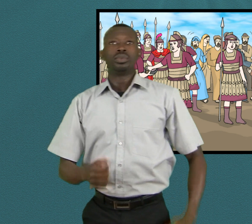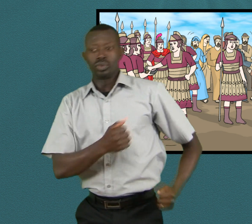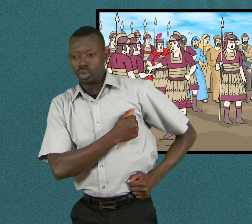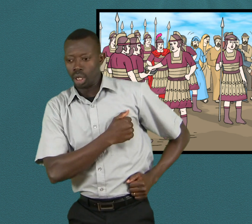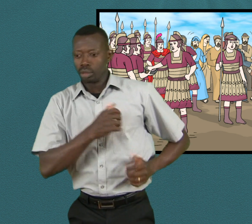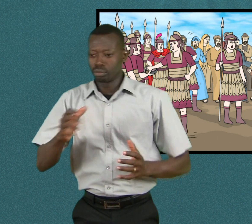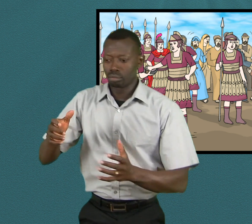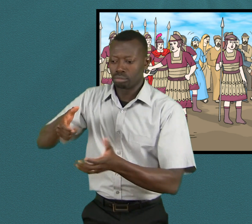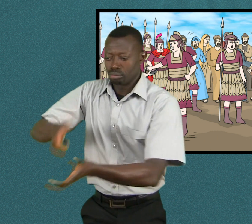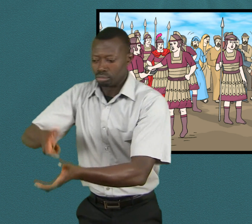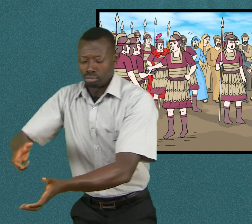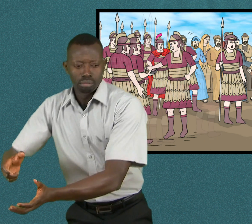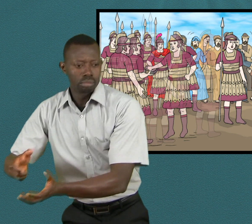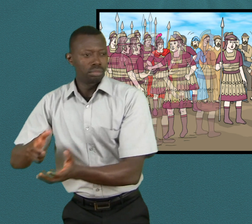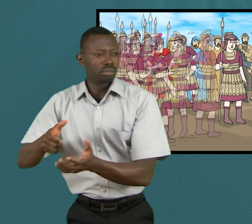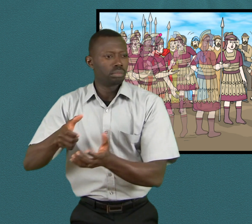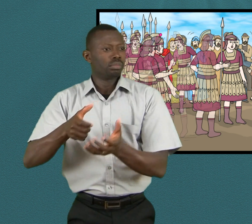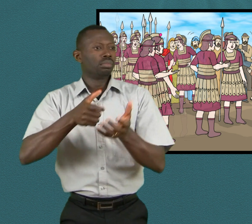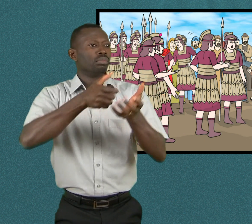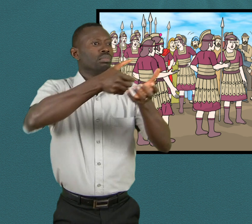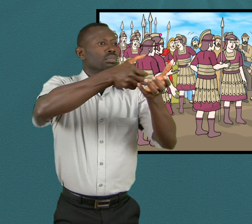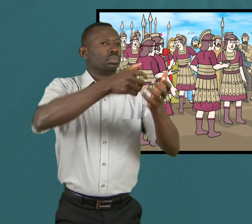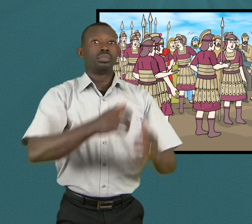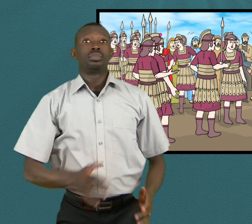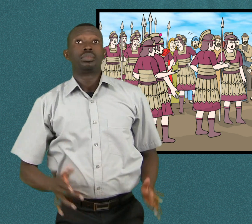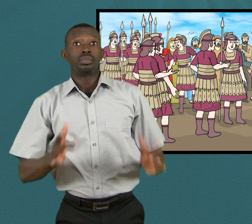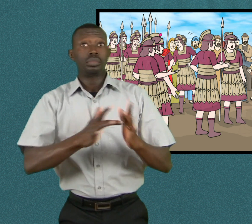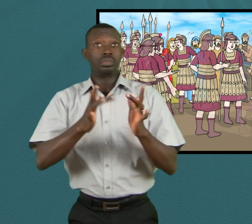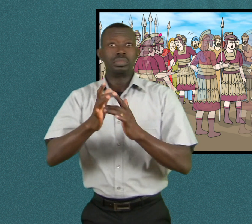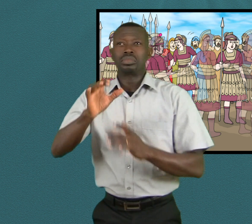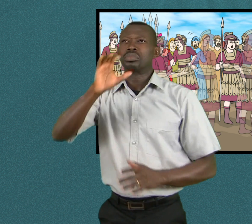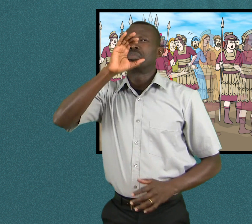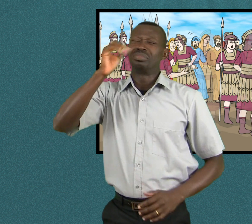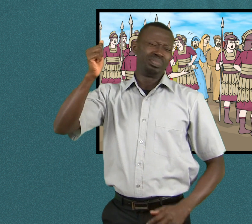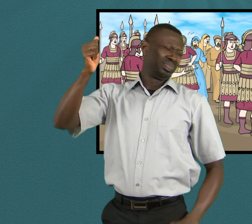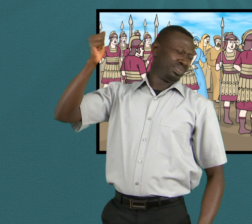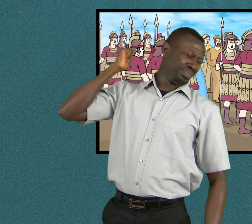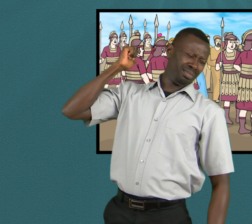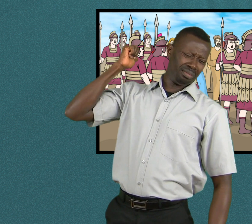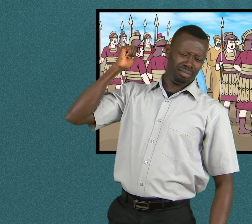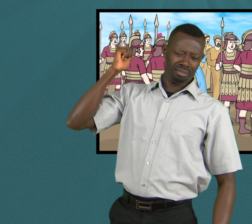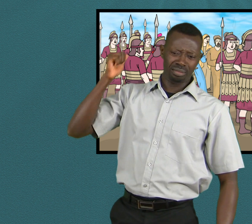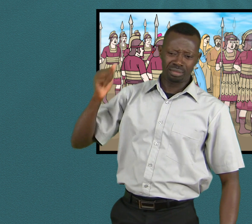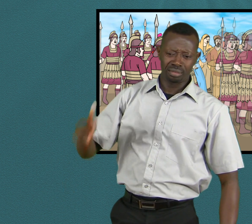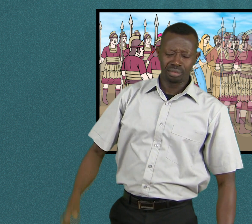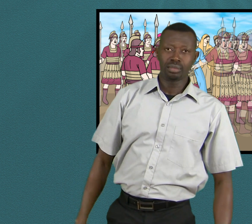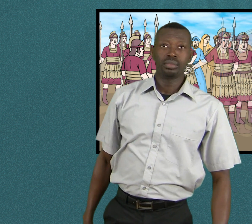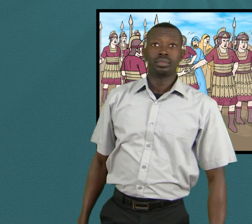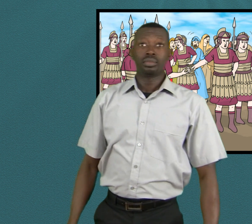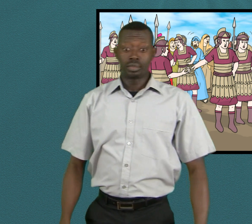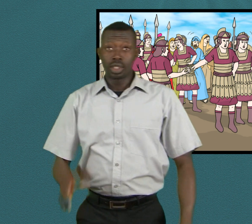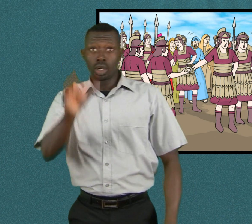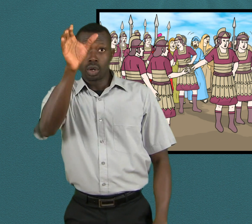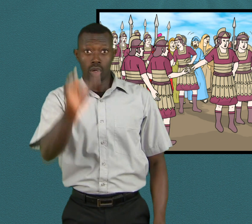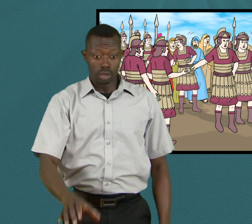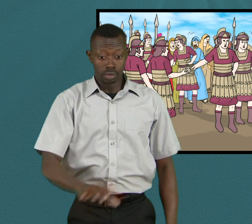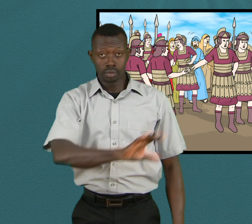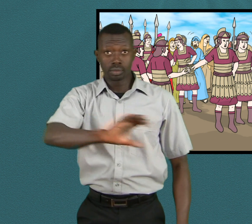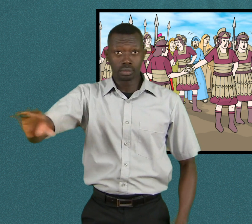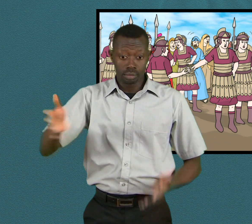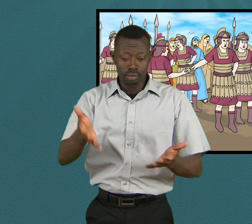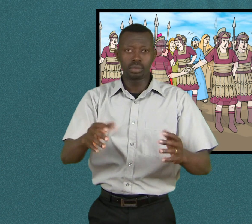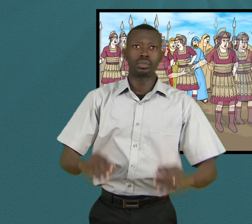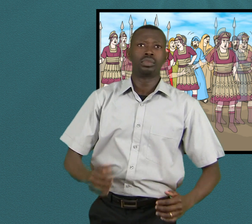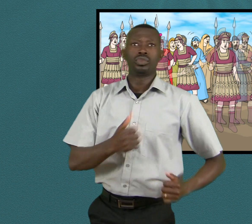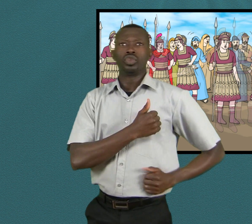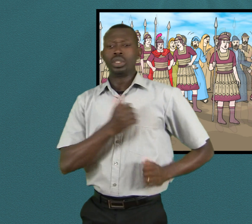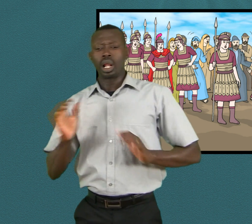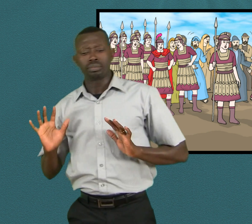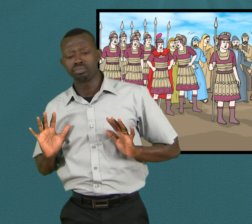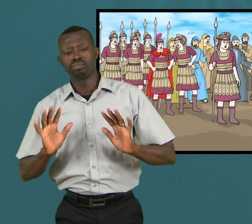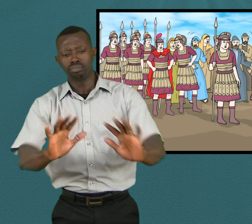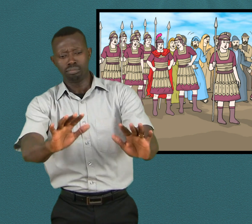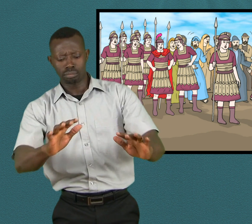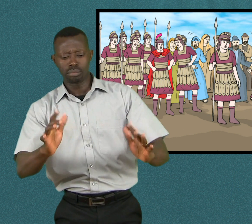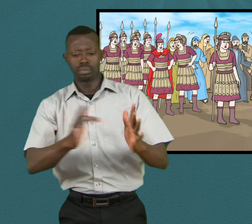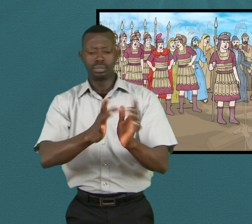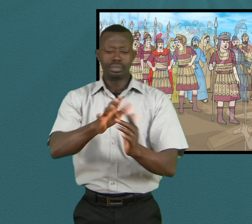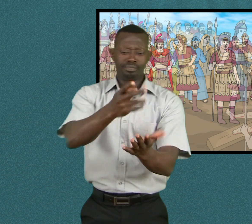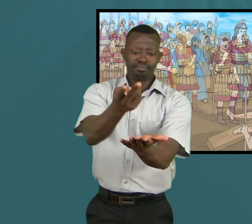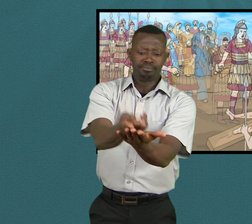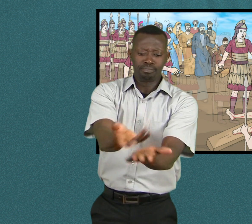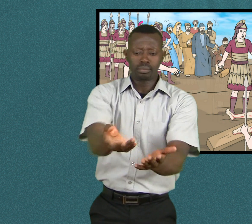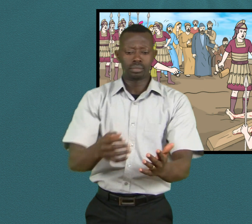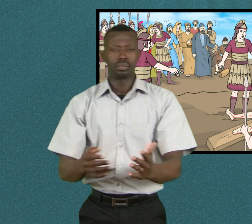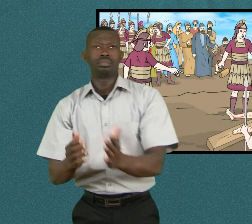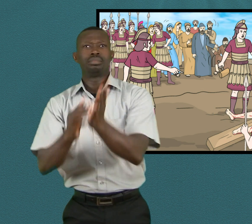but after tasting it, He refused to drink it.